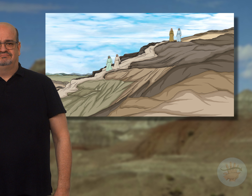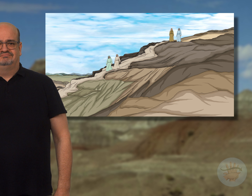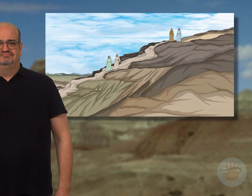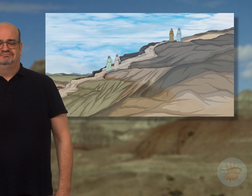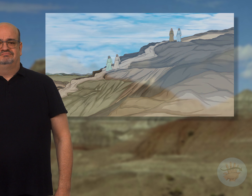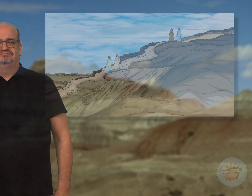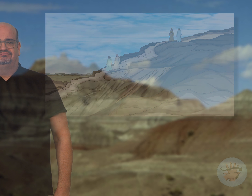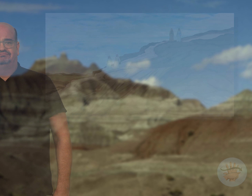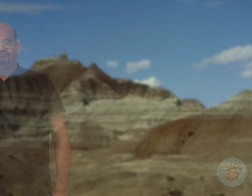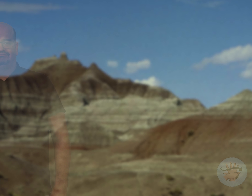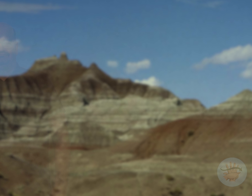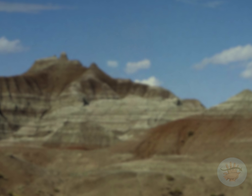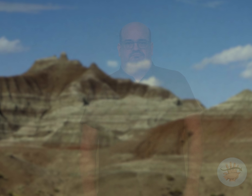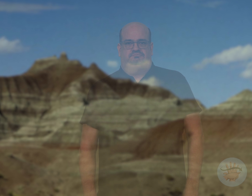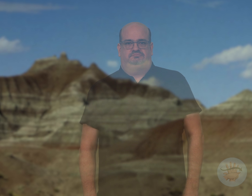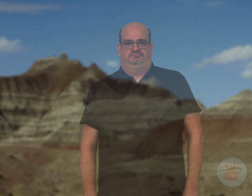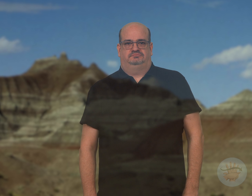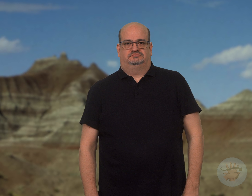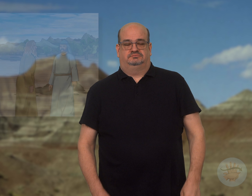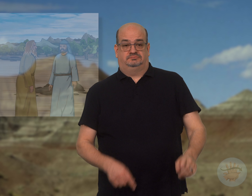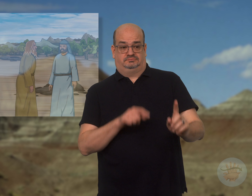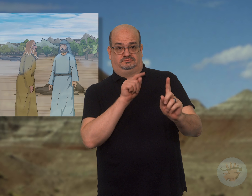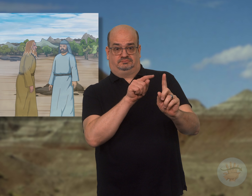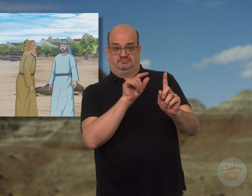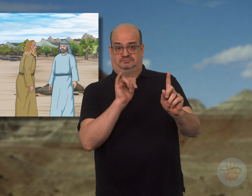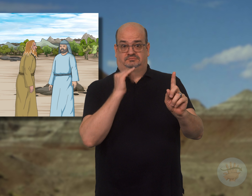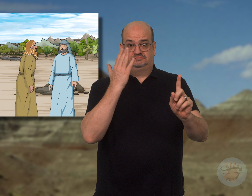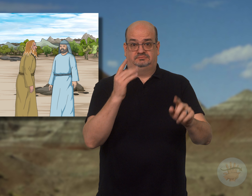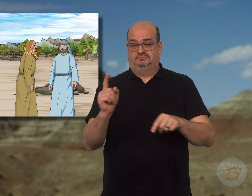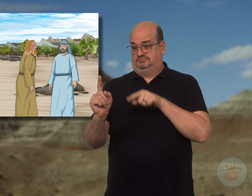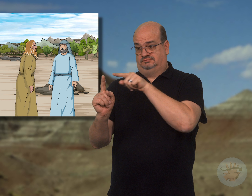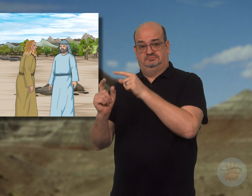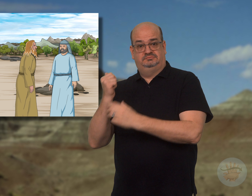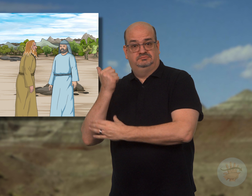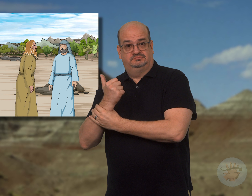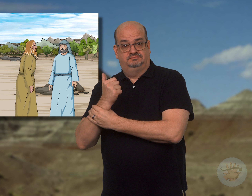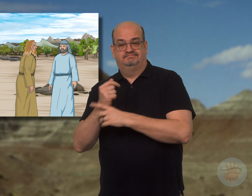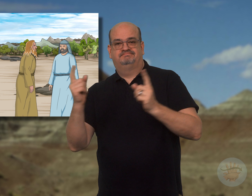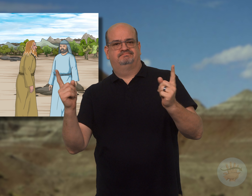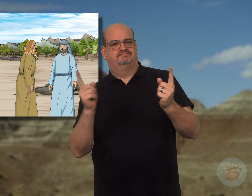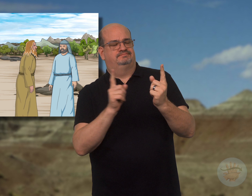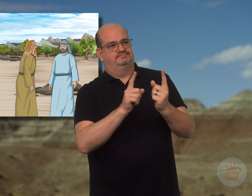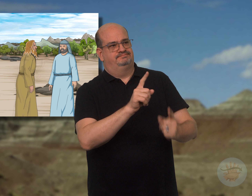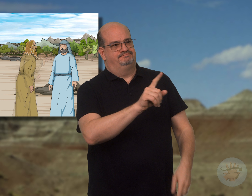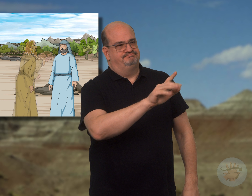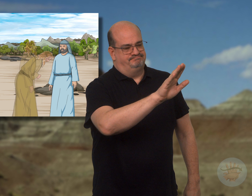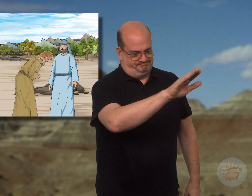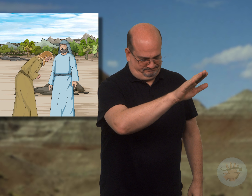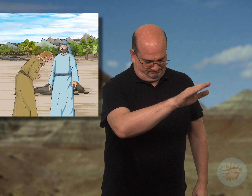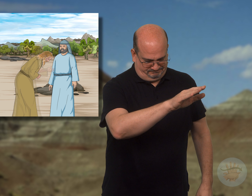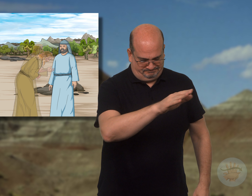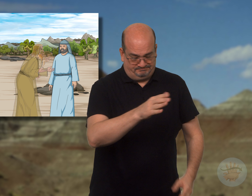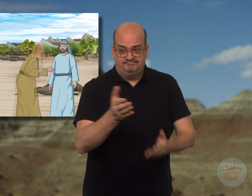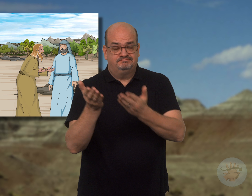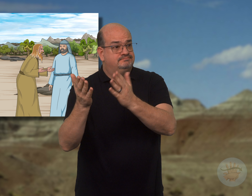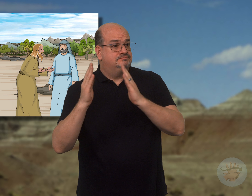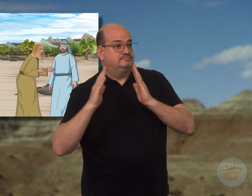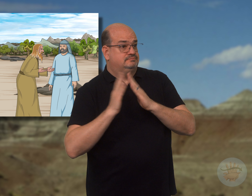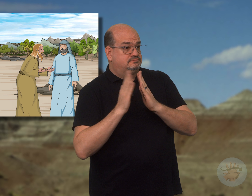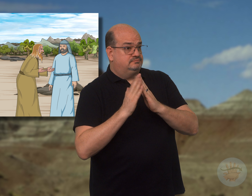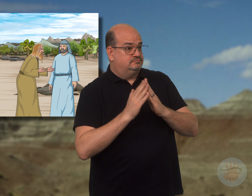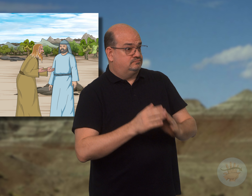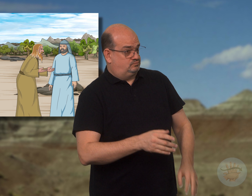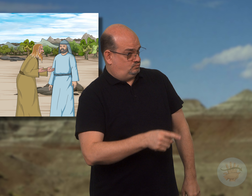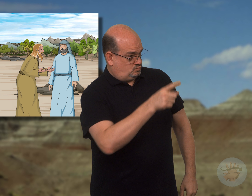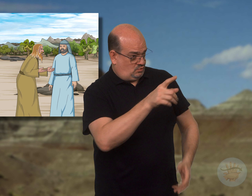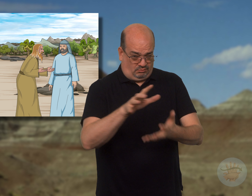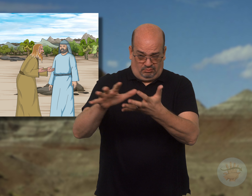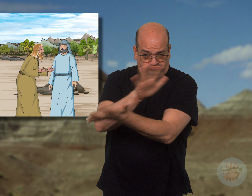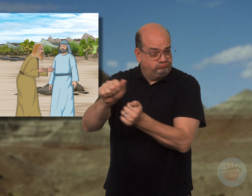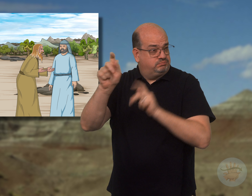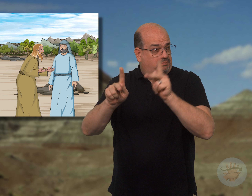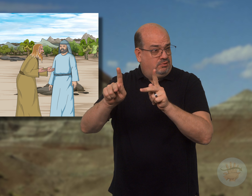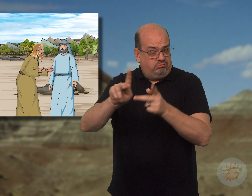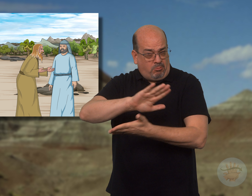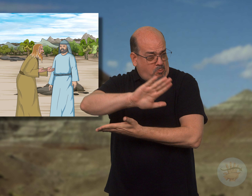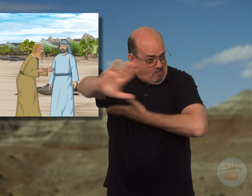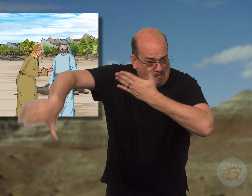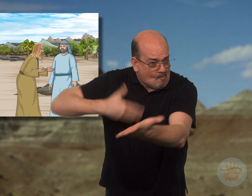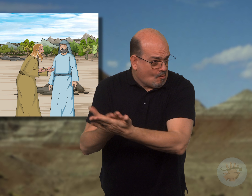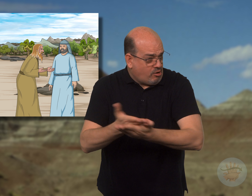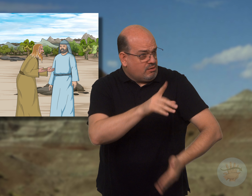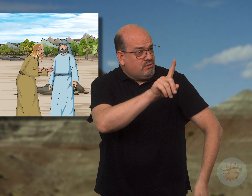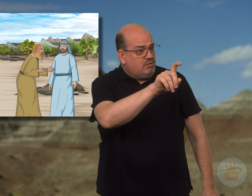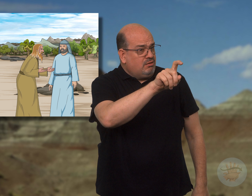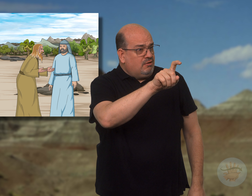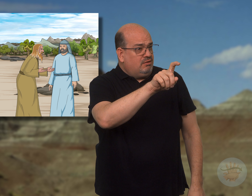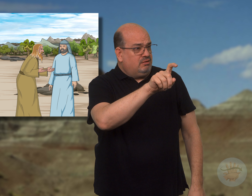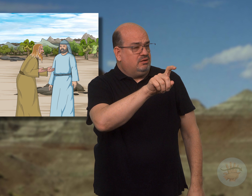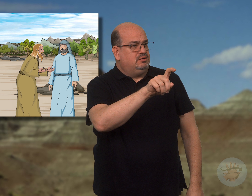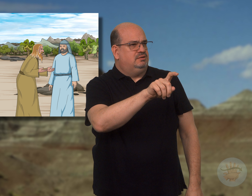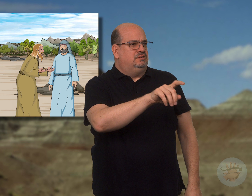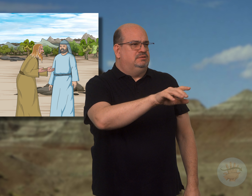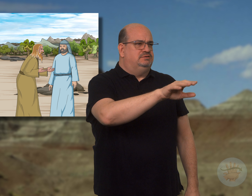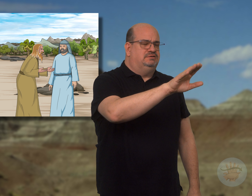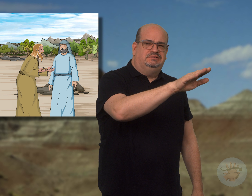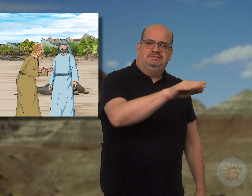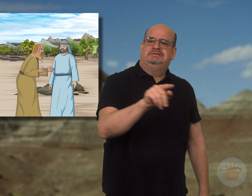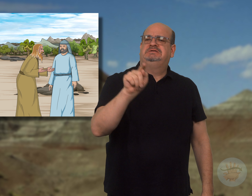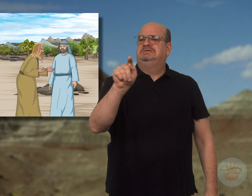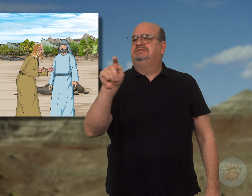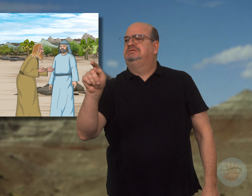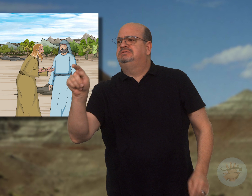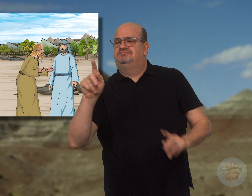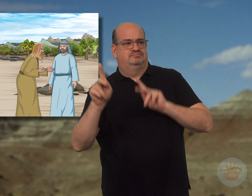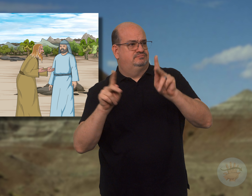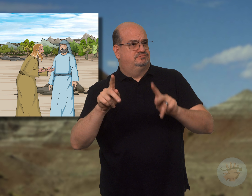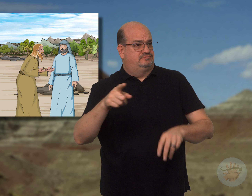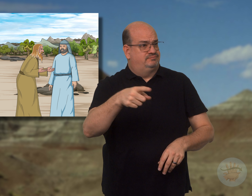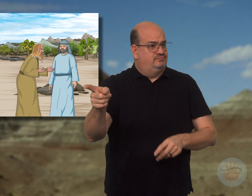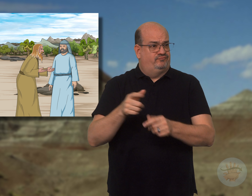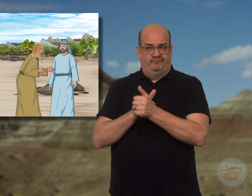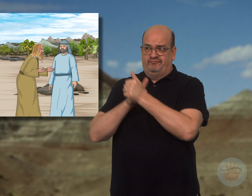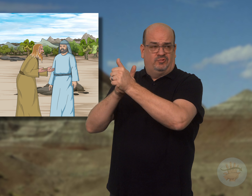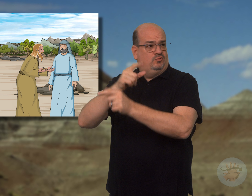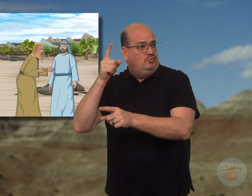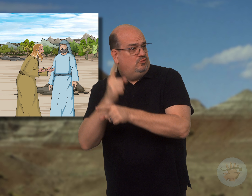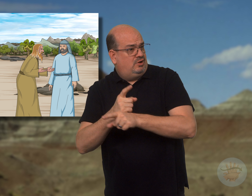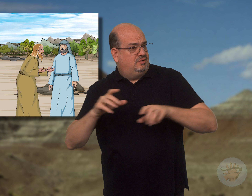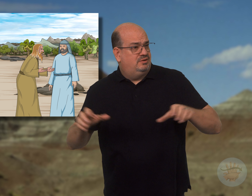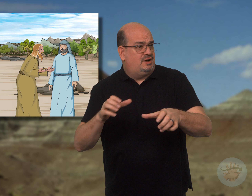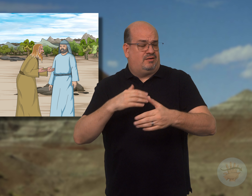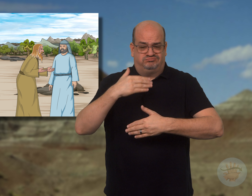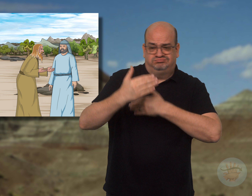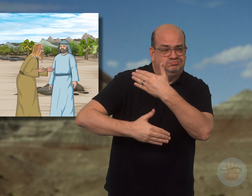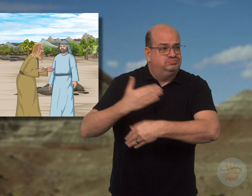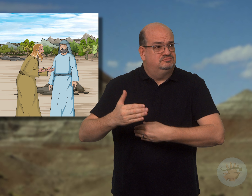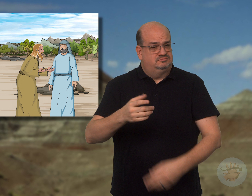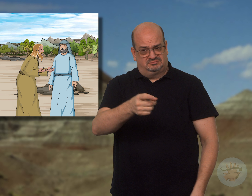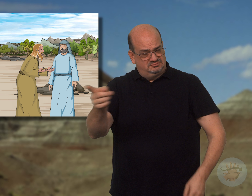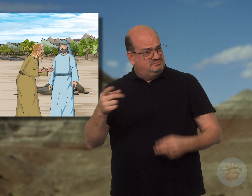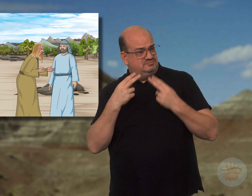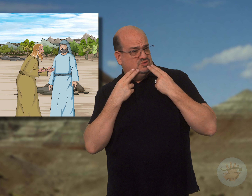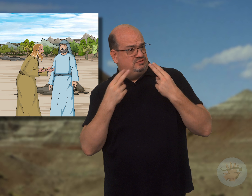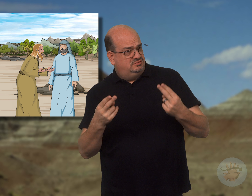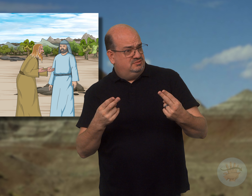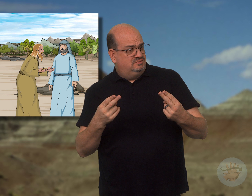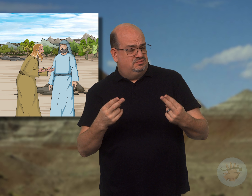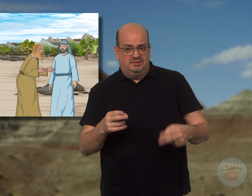Abraham stepped forward and said, “Will You really sweep away the righteous with the wicked?